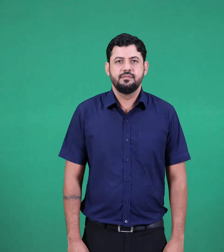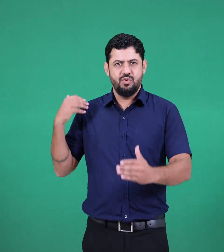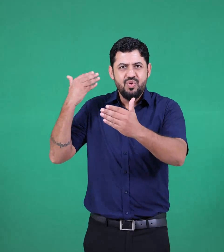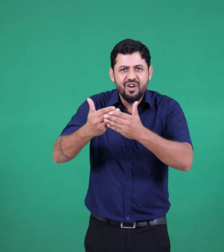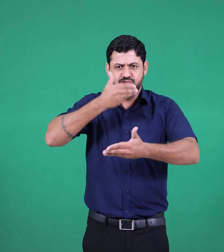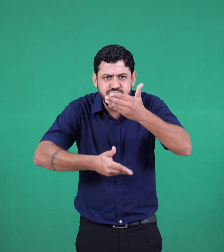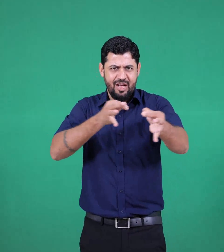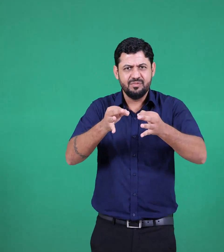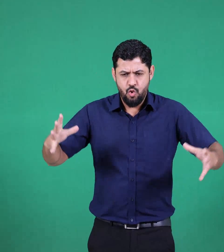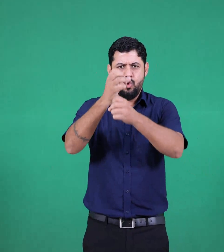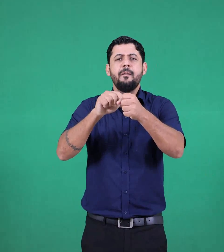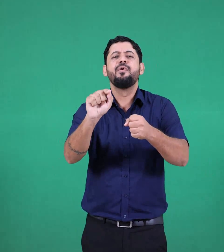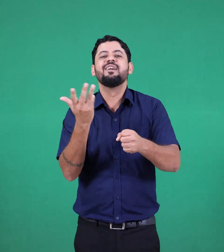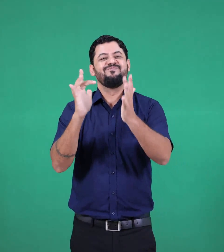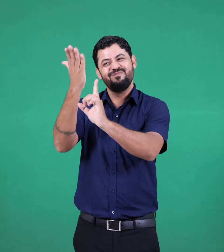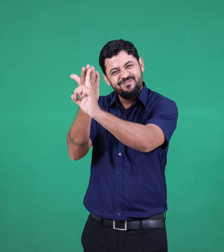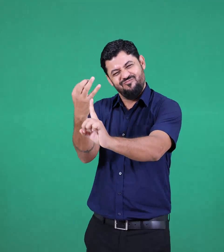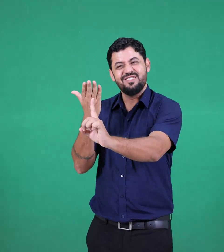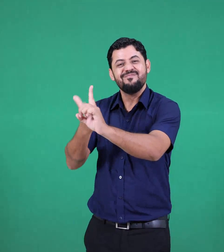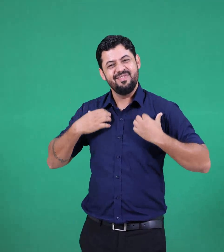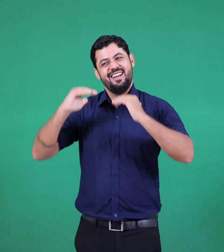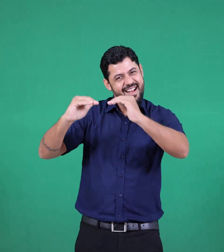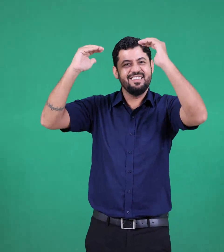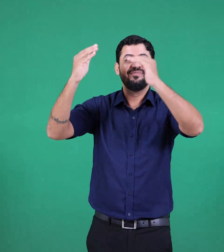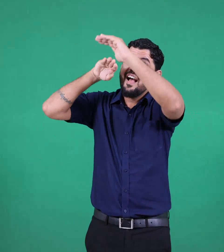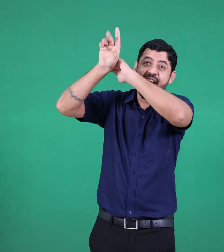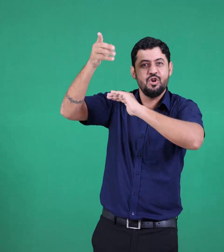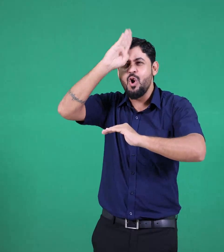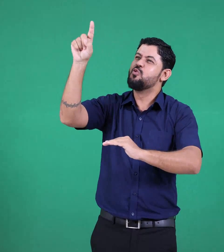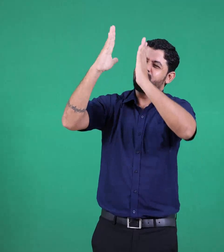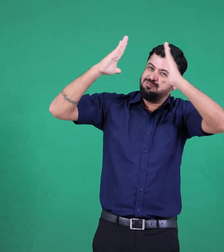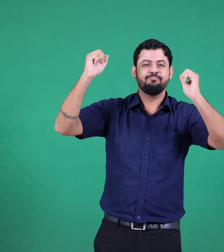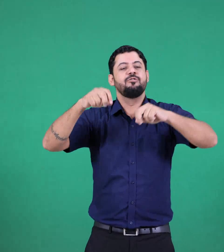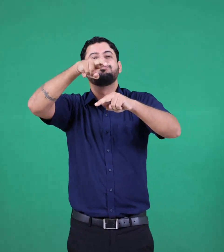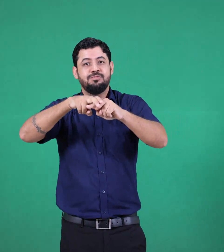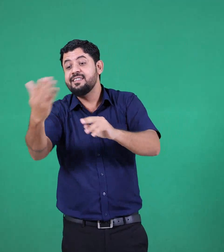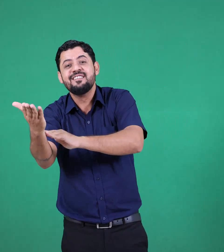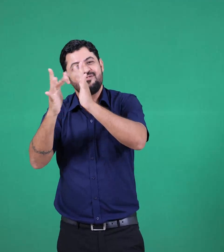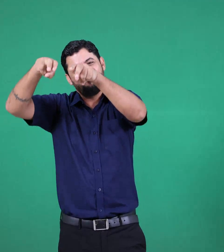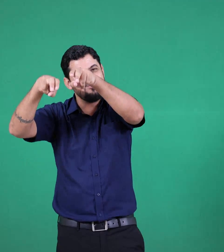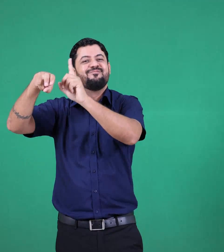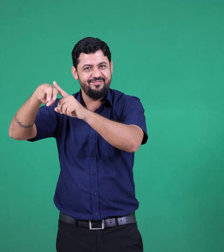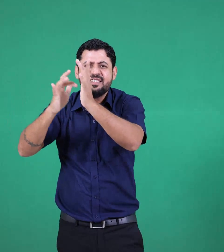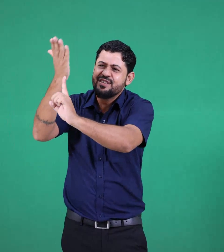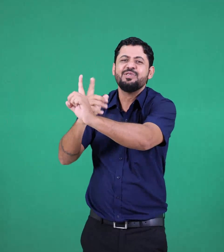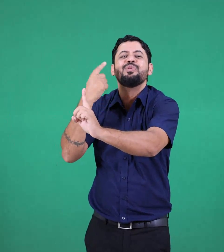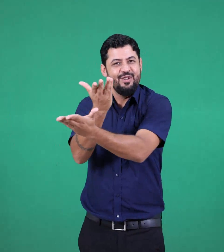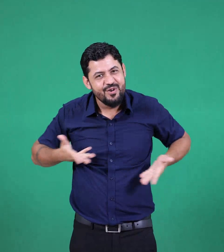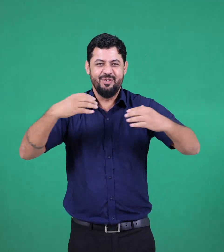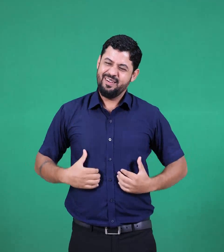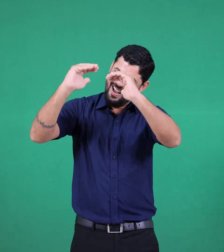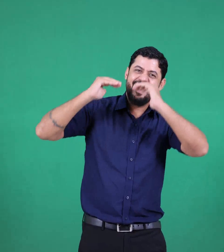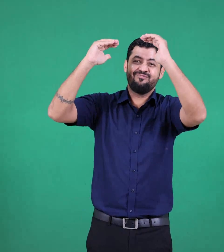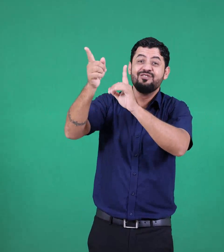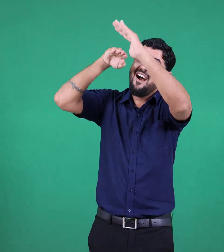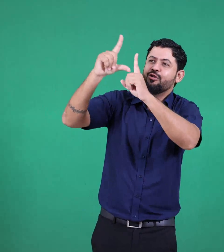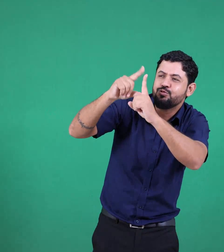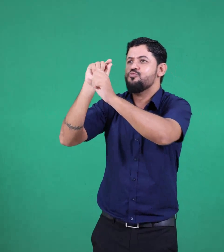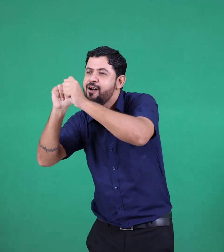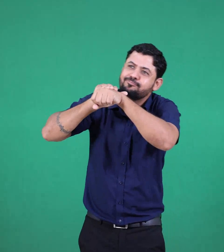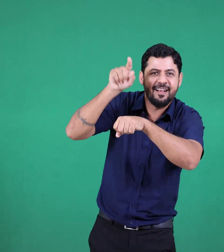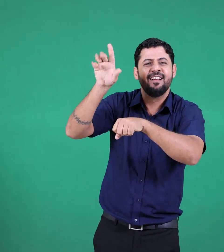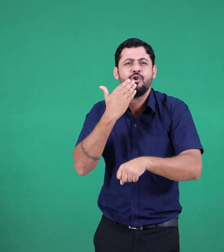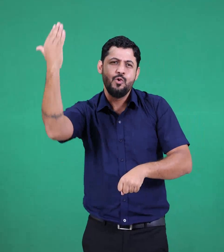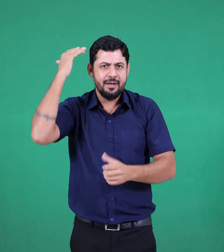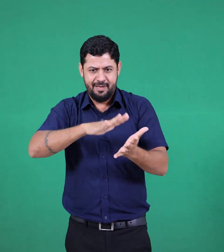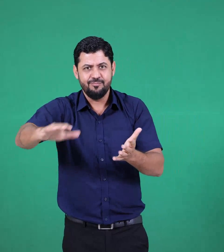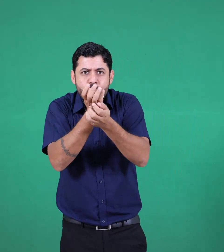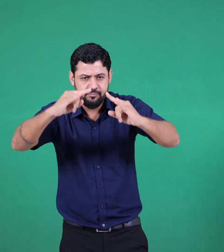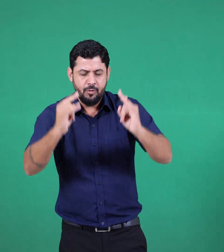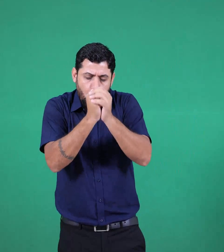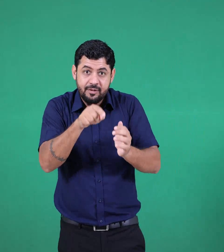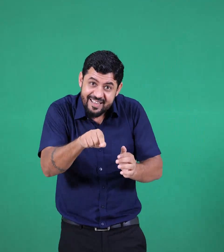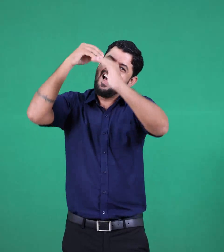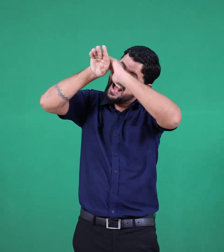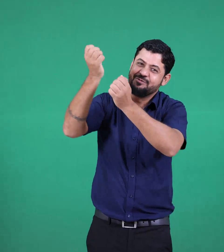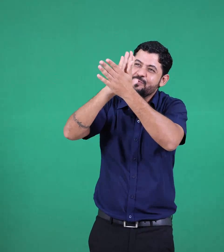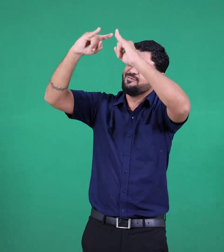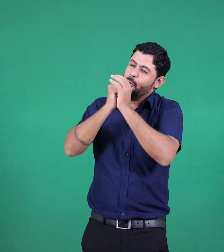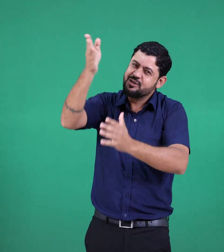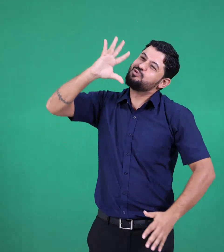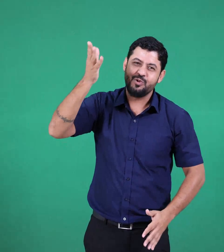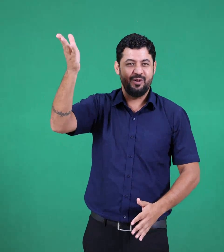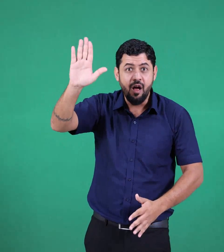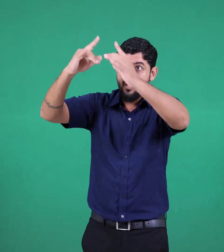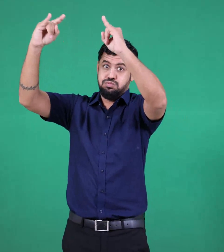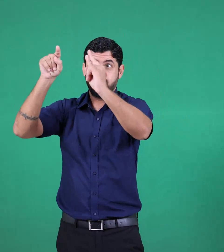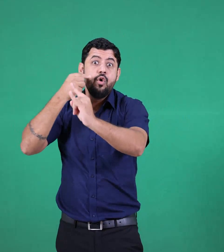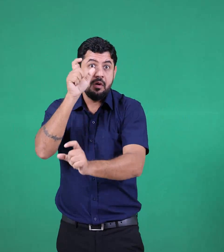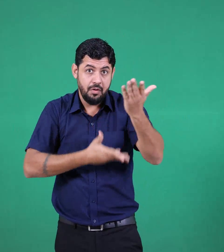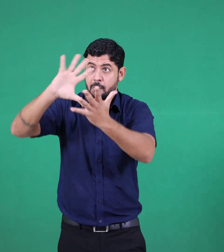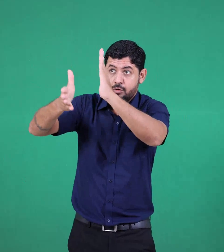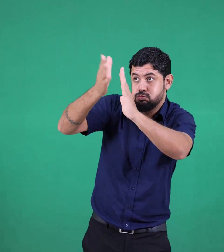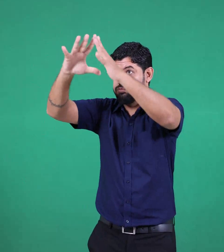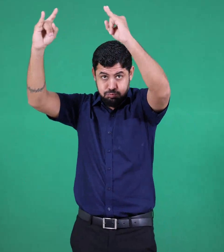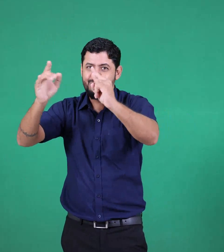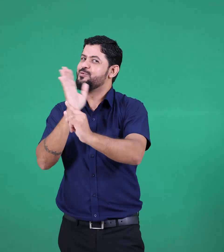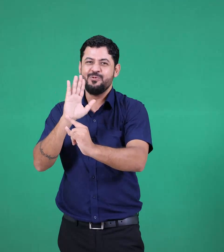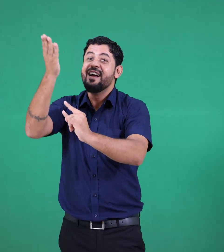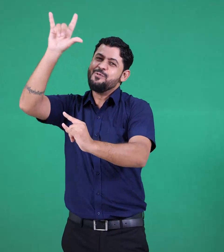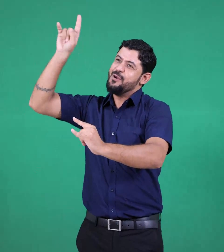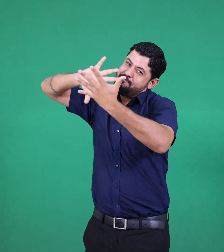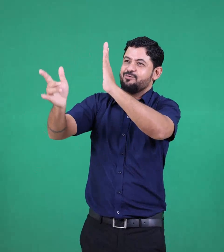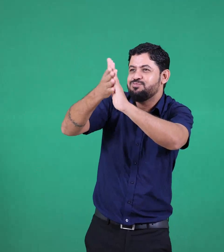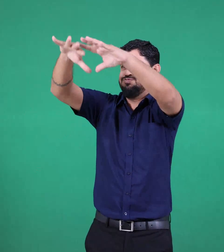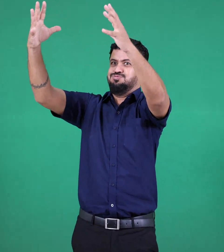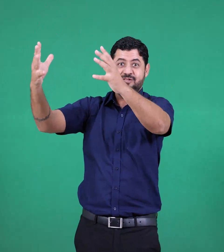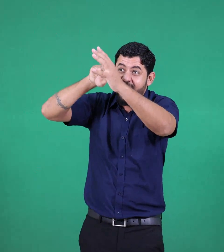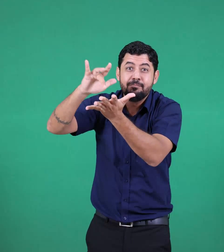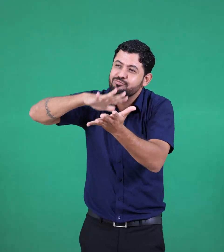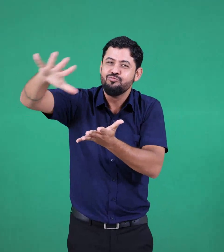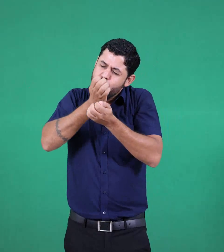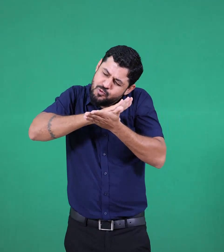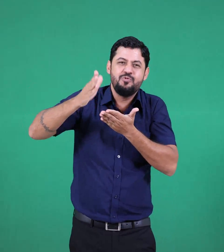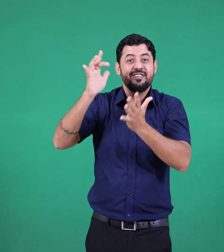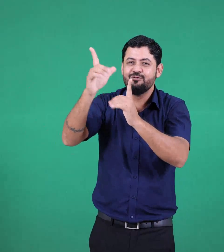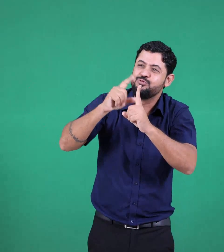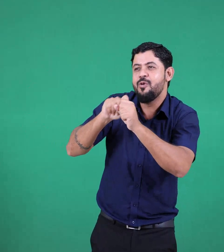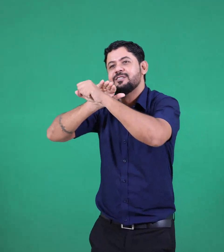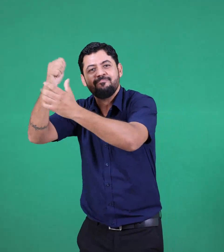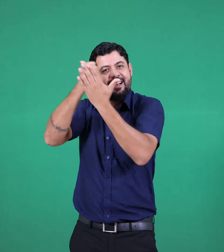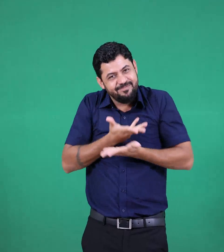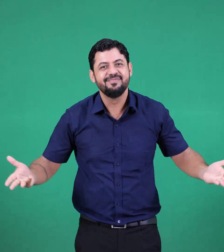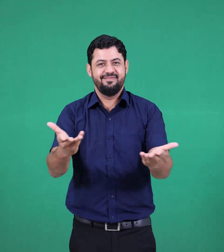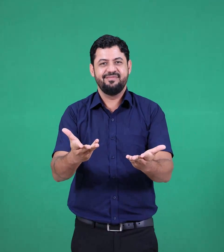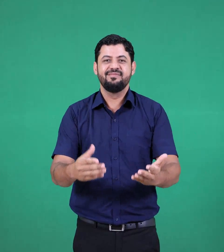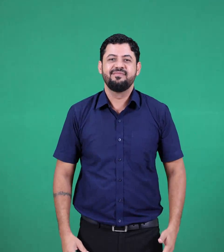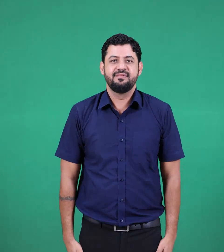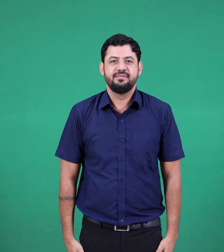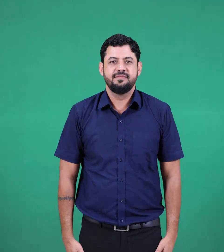The point of what we are saying is this: We do have such a high priest, who sat down at the right hand of the throne of the Majesty in heaven, and who ministers in the sanctuary and true tabernacle set up by the Lord, not by man.